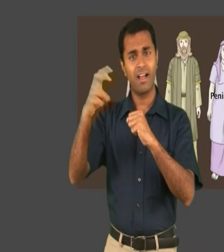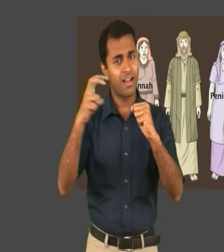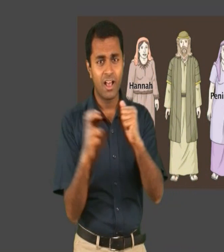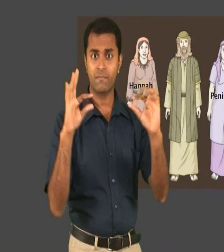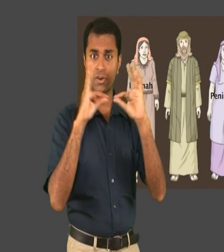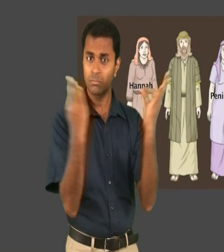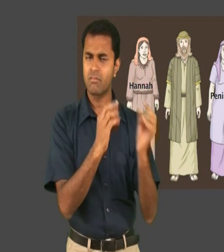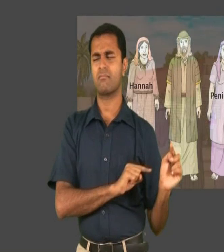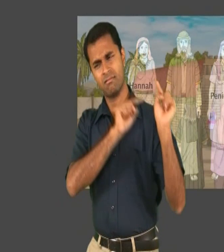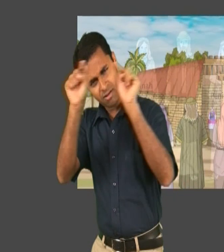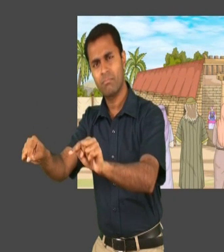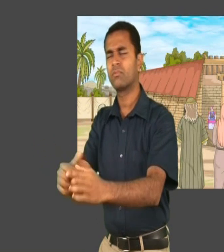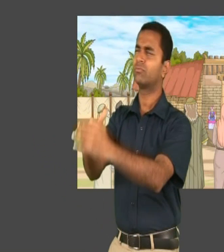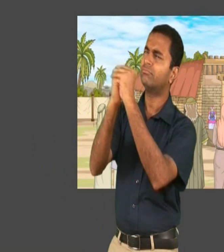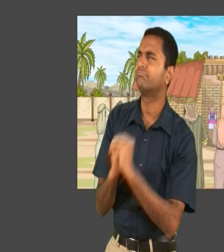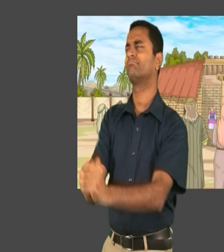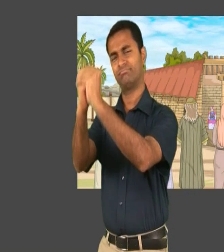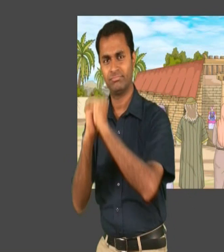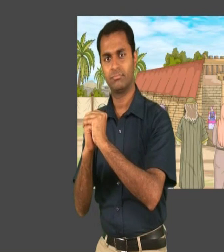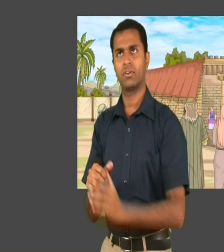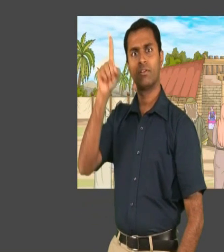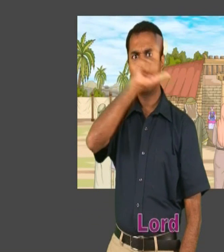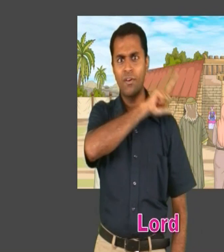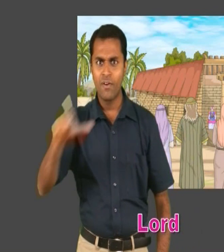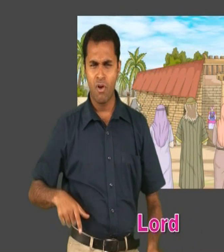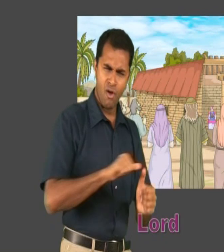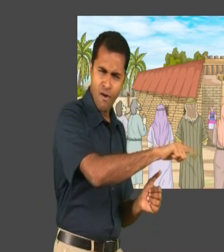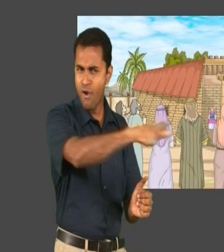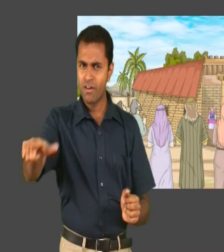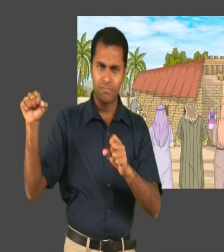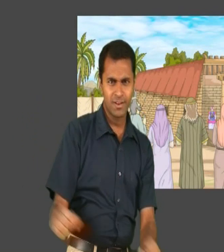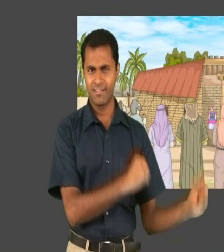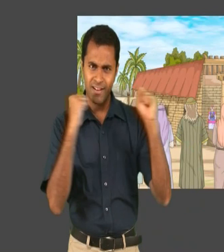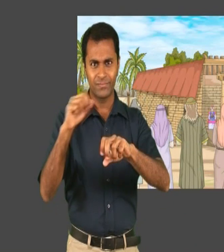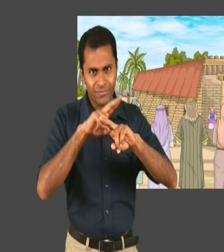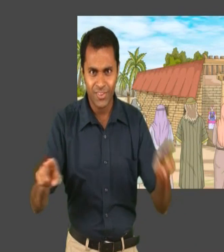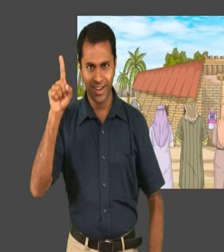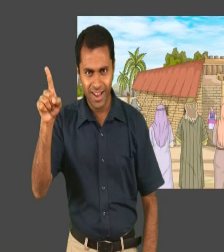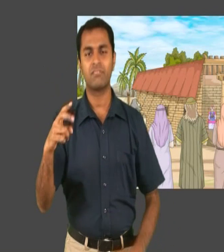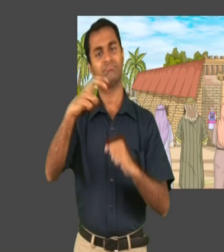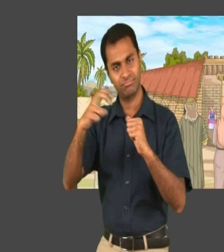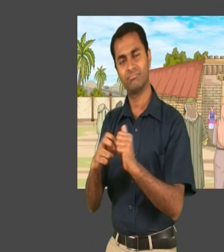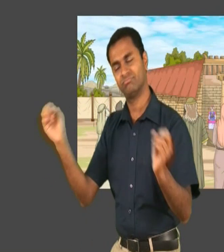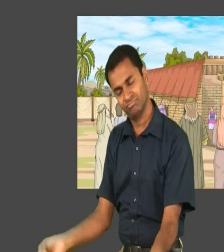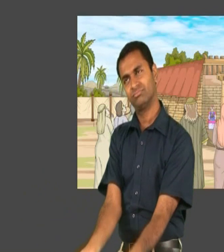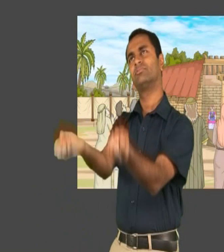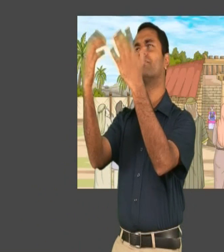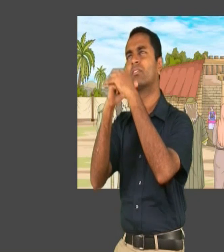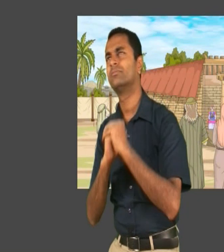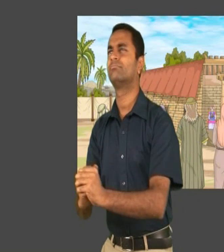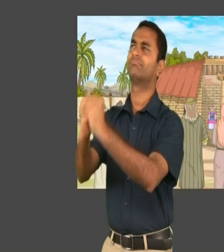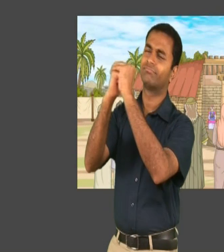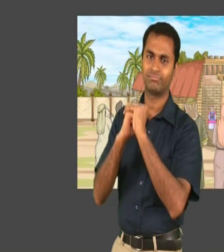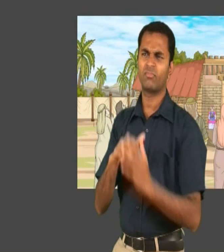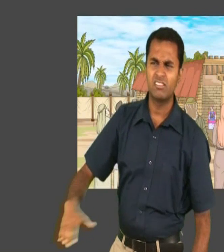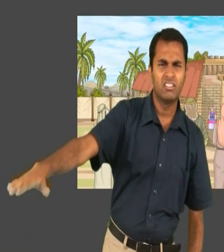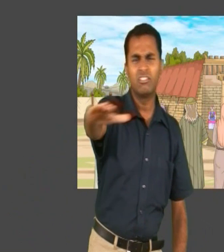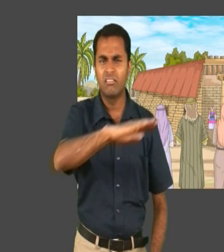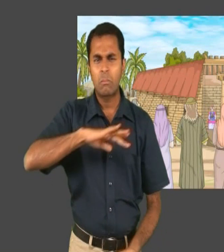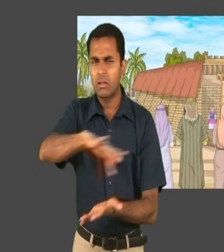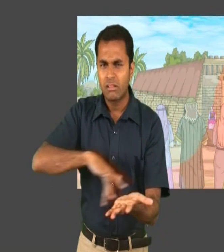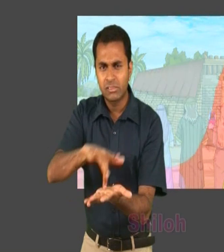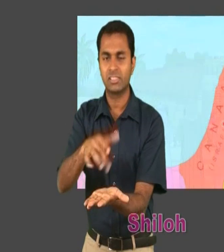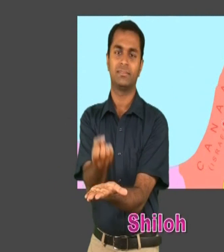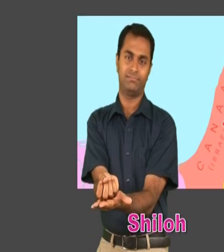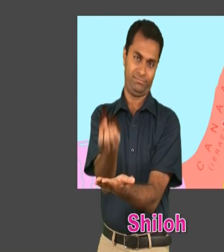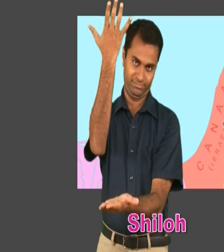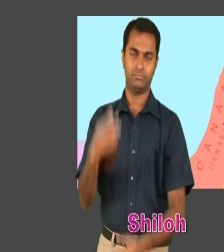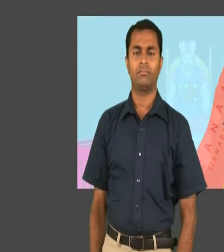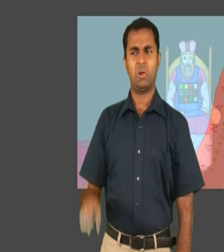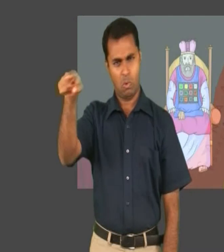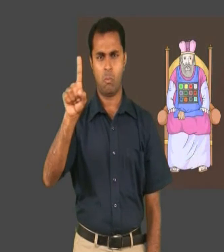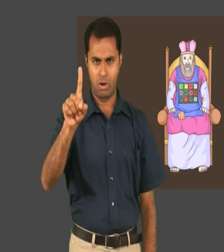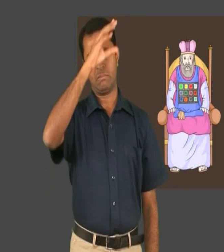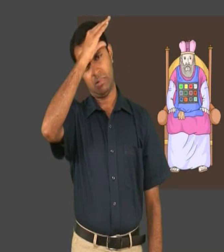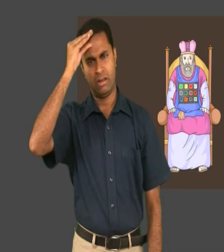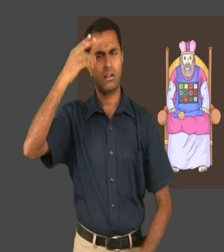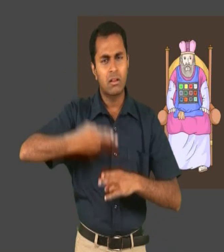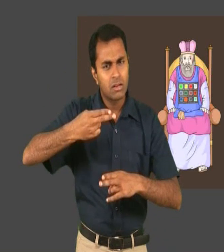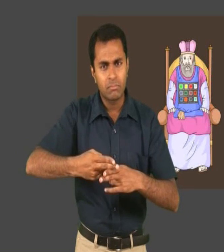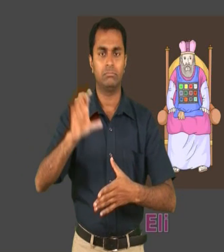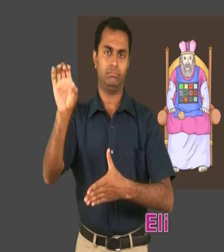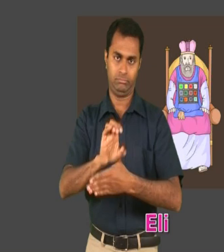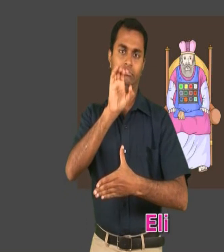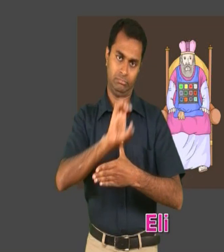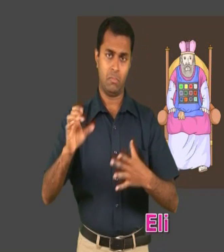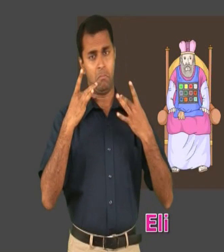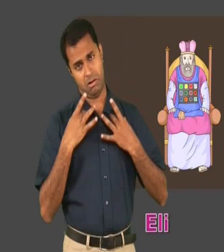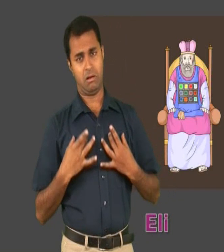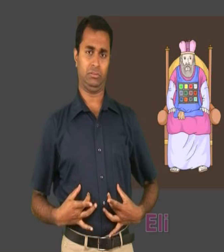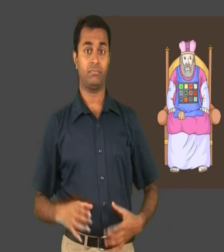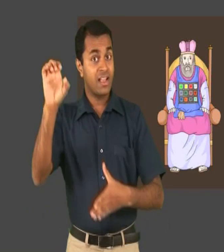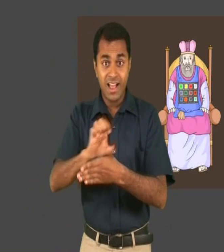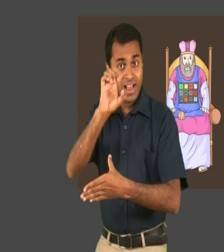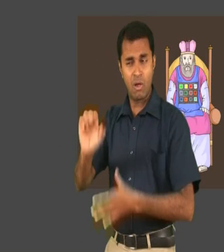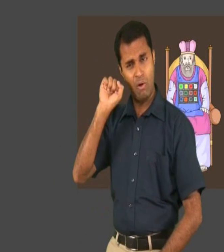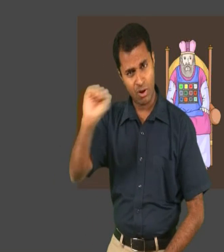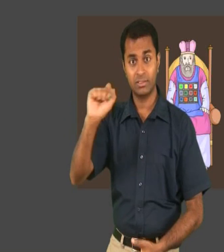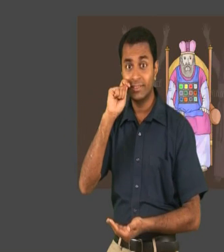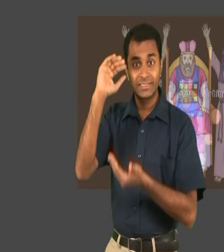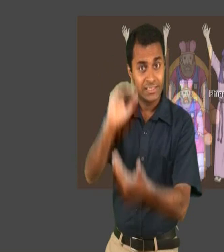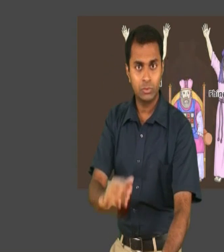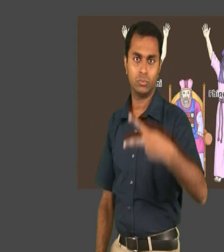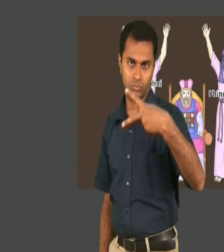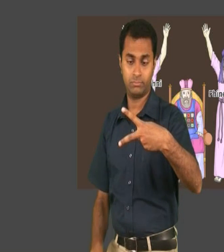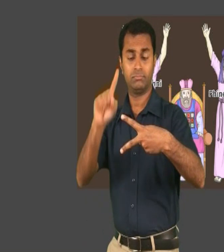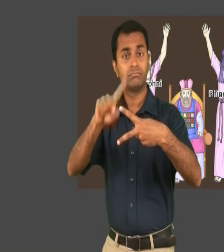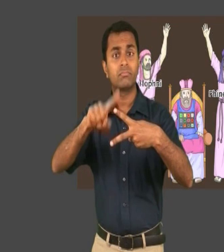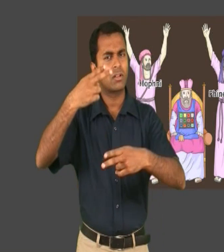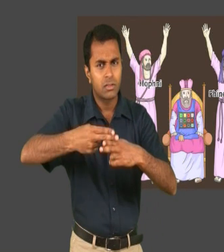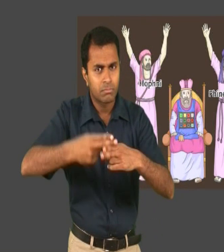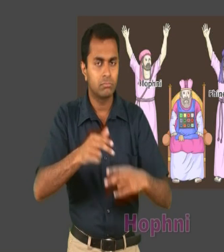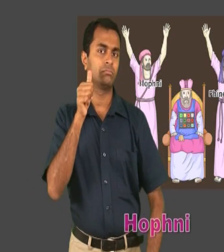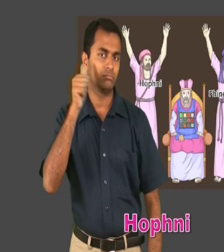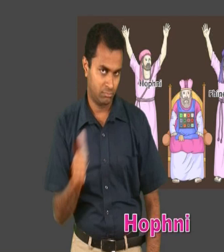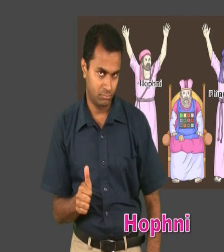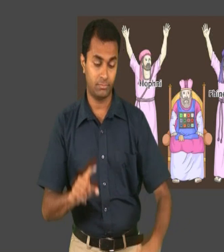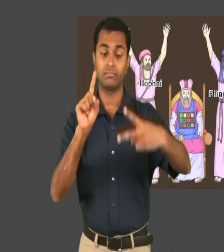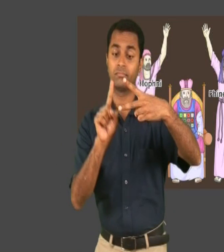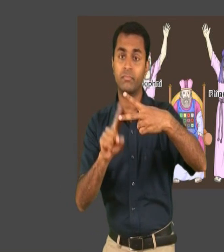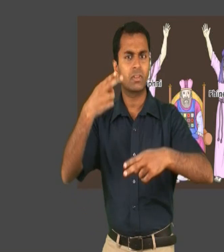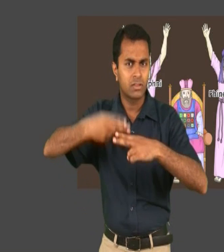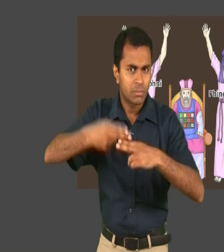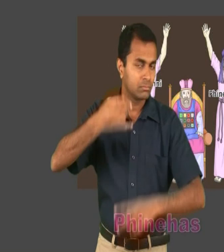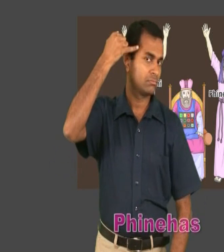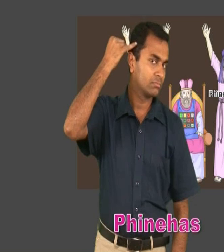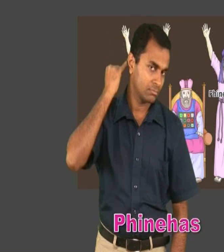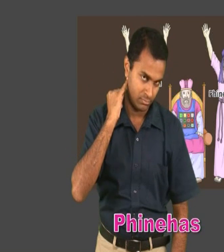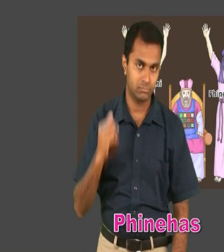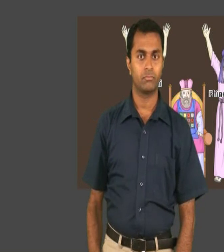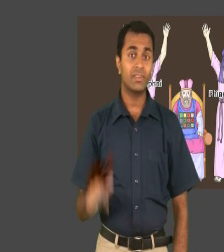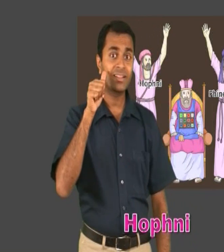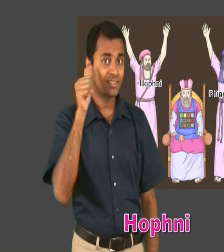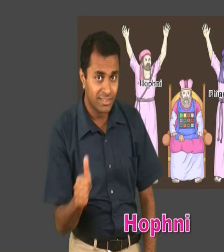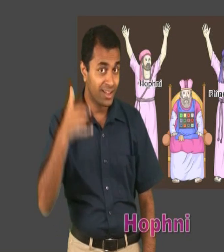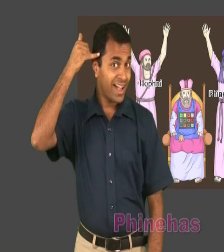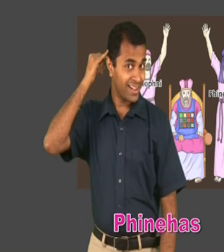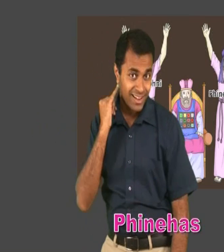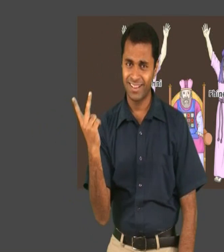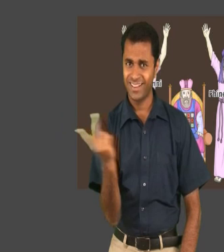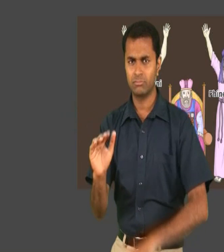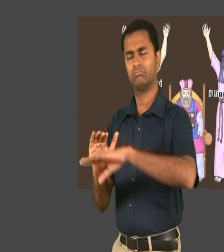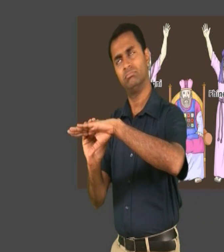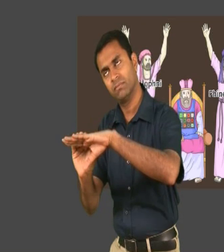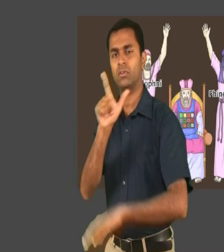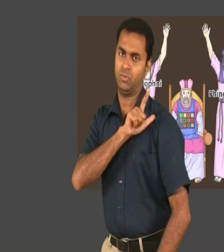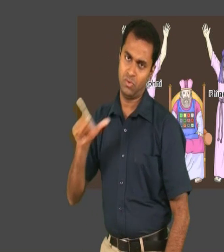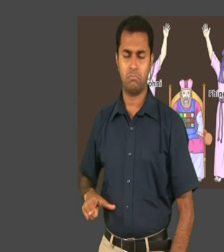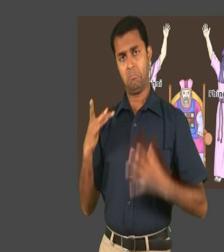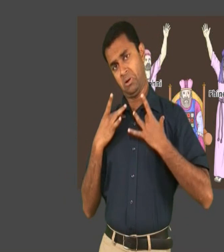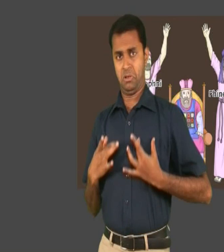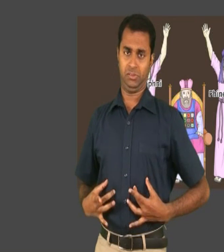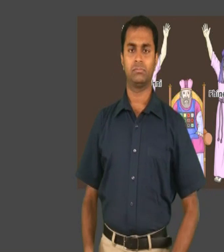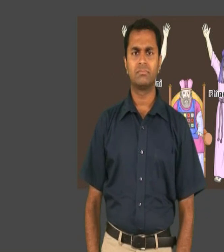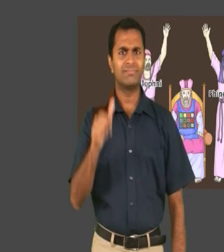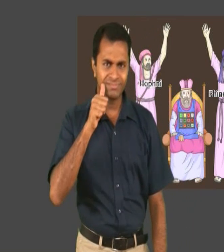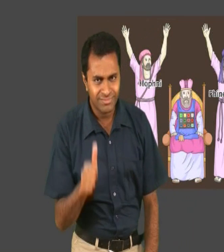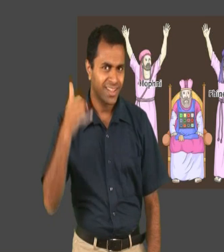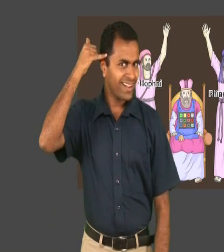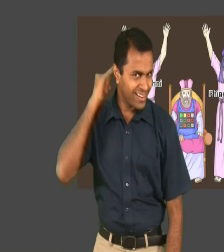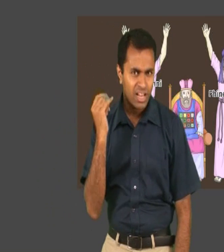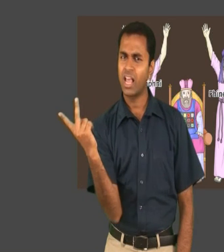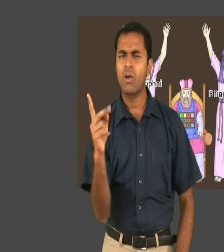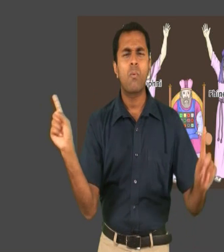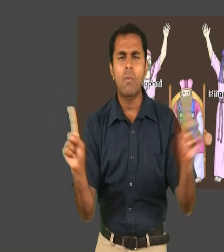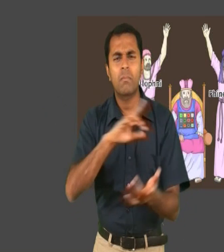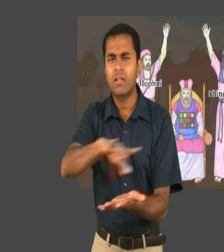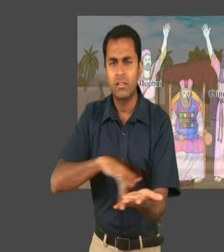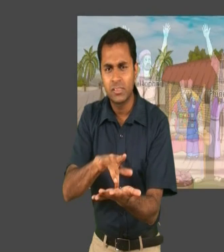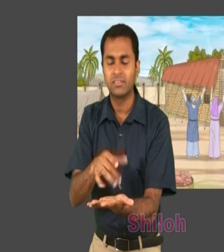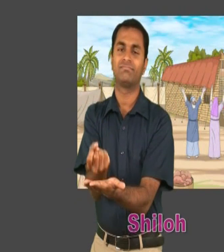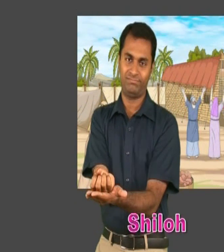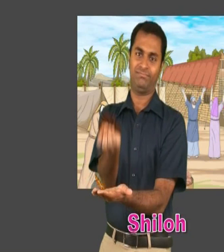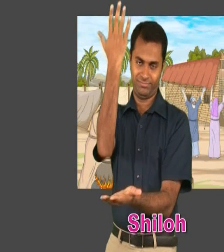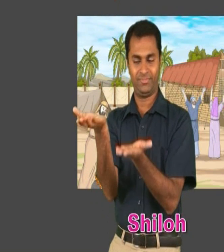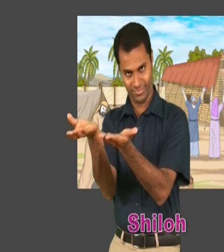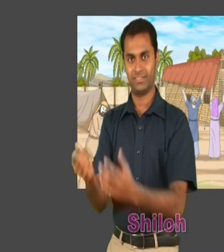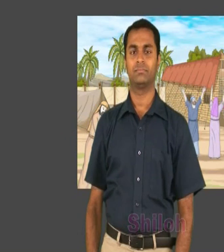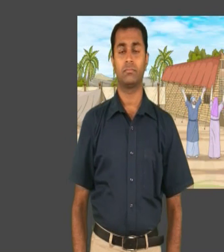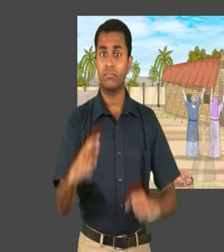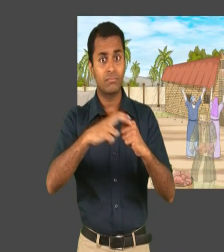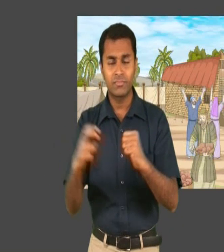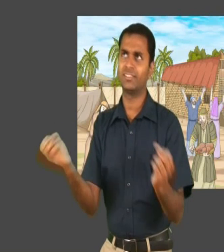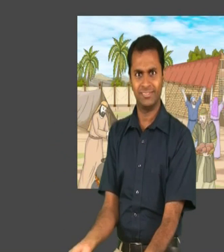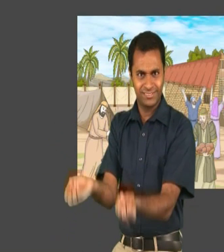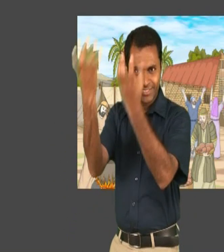Year after year Elkanah would go up from his city to worship and sacrifice to the LORD of Hosts at Shiloh, where Eli’s two sons, Hophni and Phinehas, were priests to the LORD.